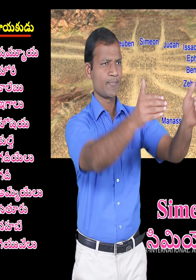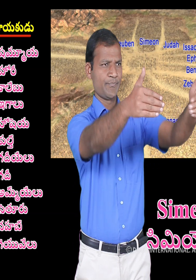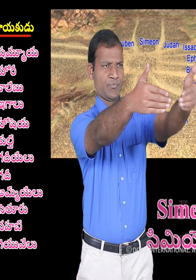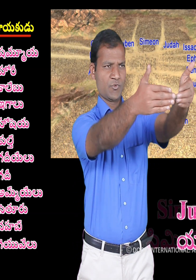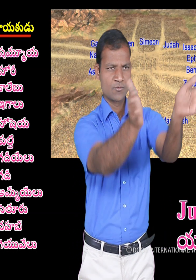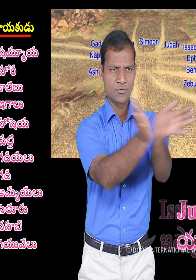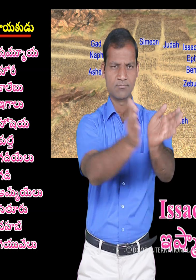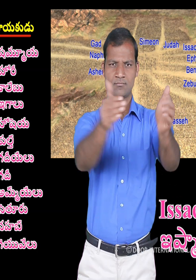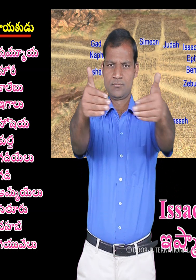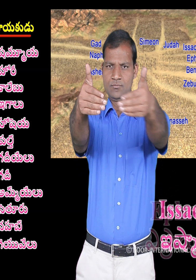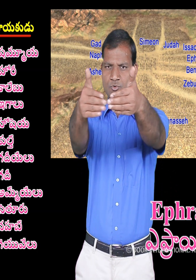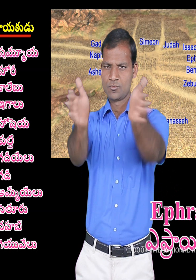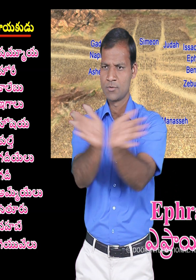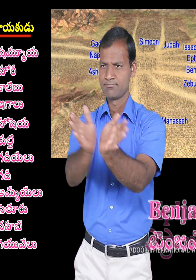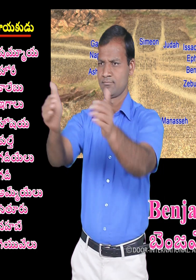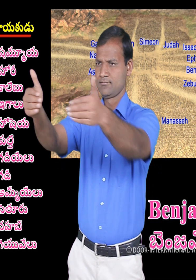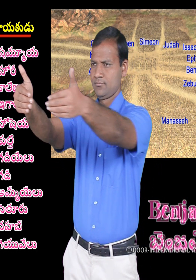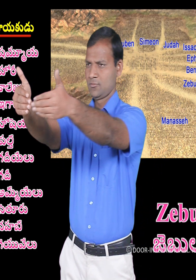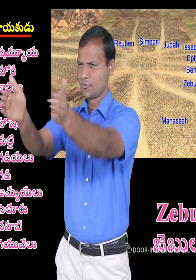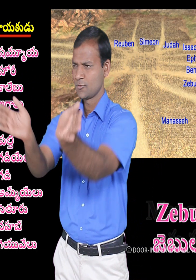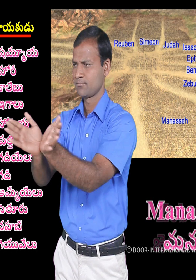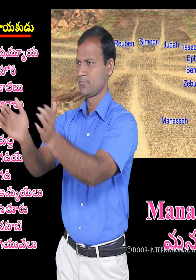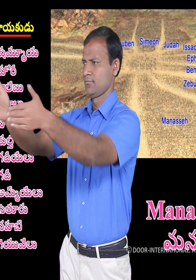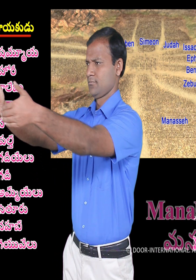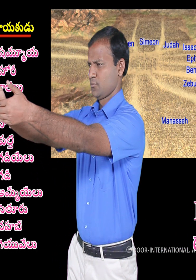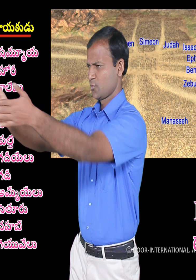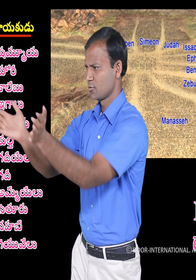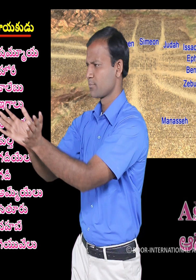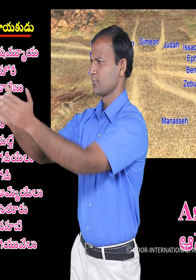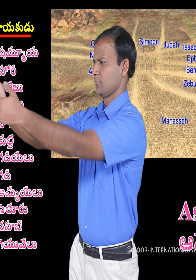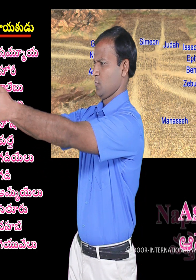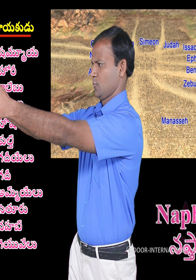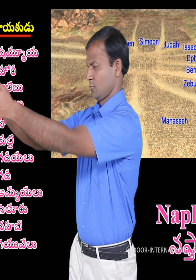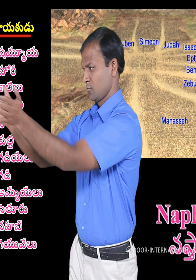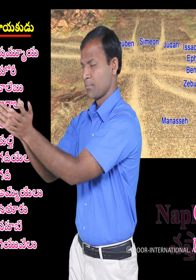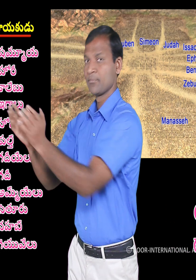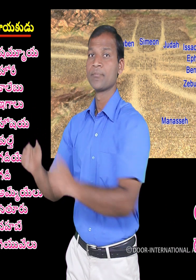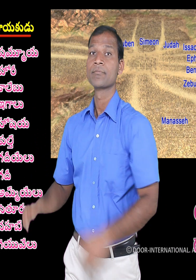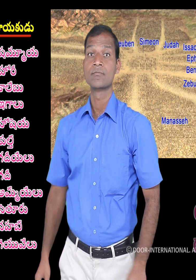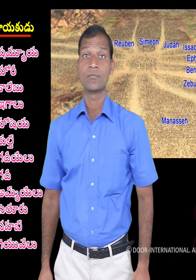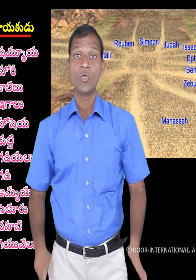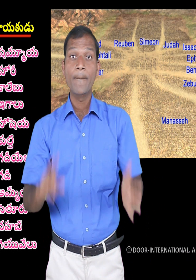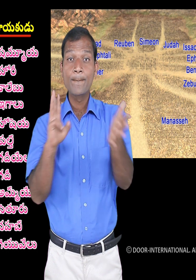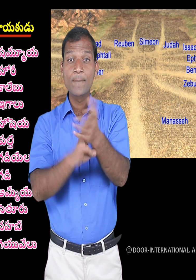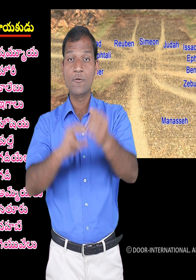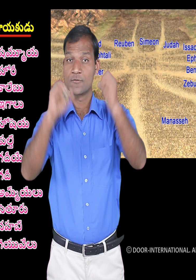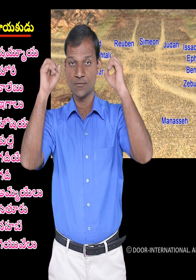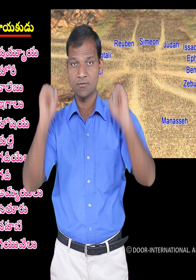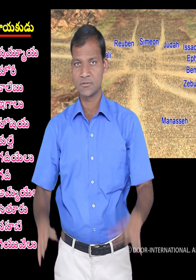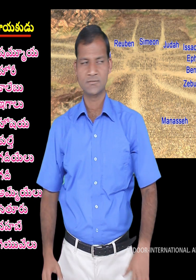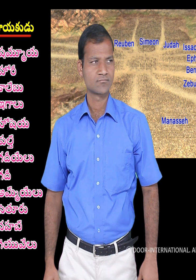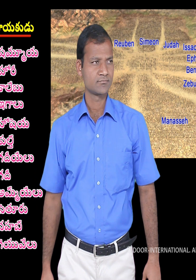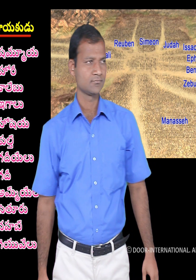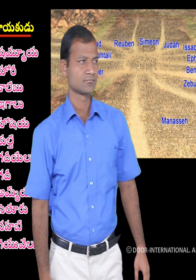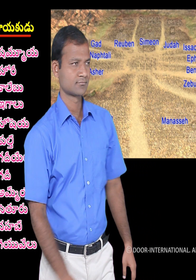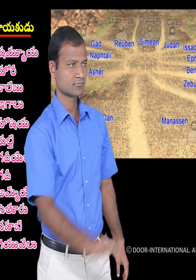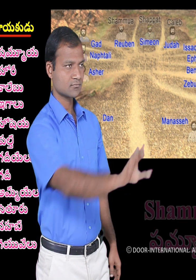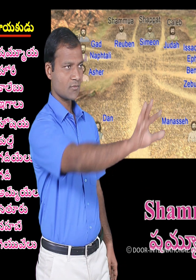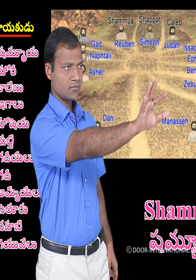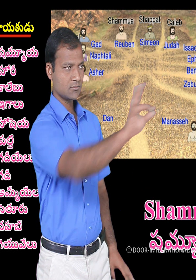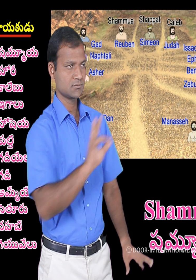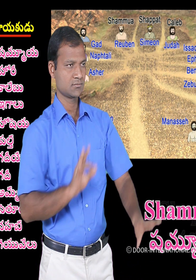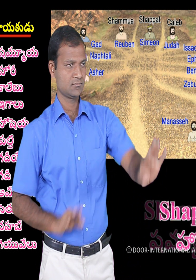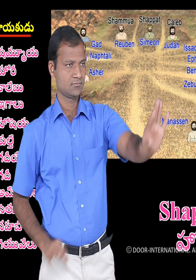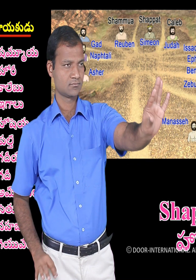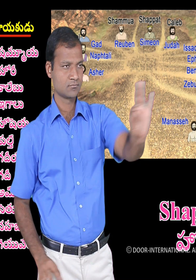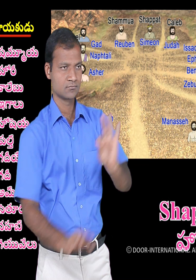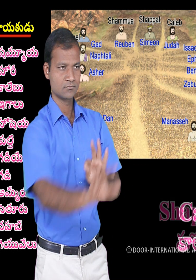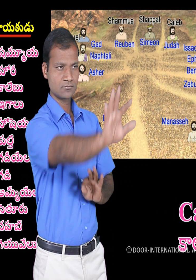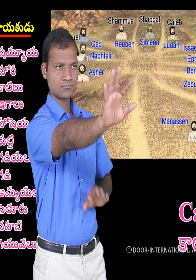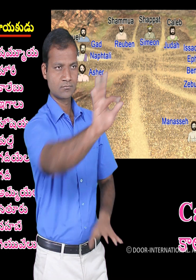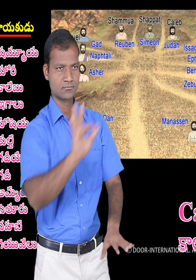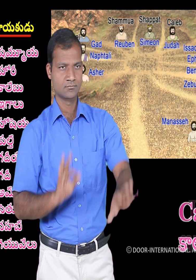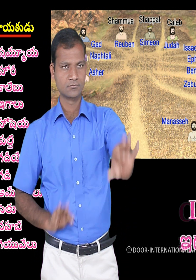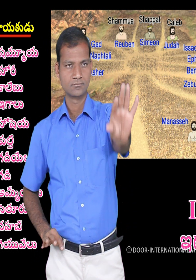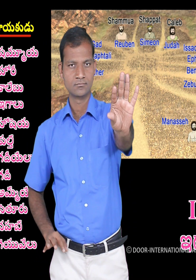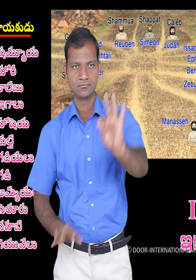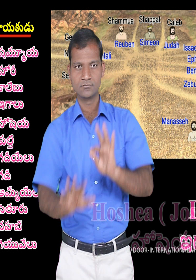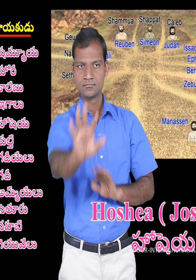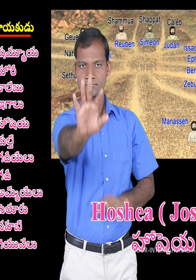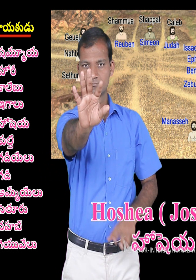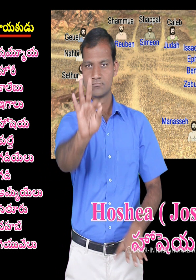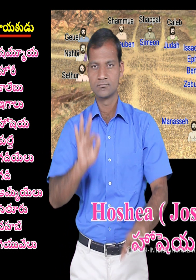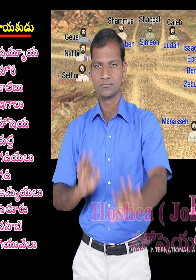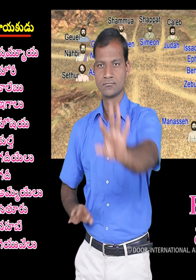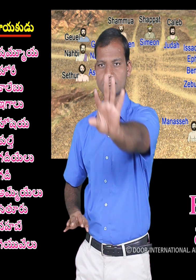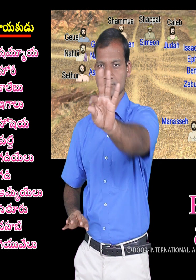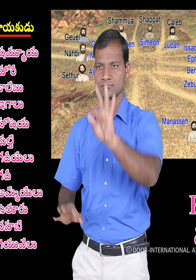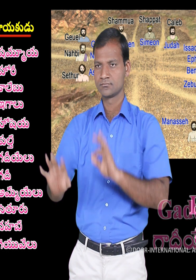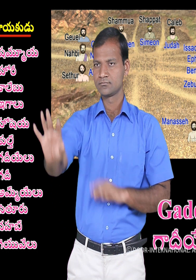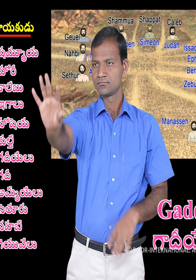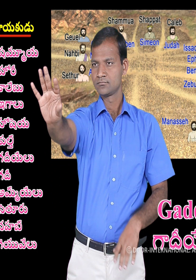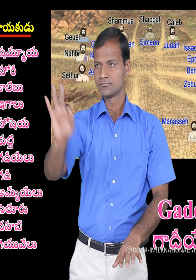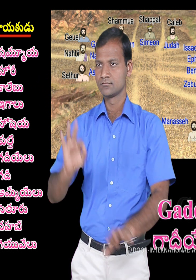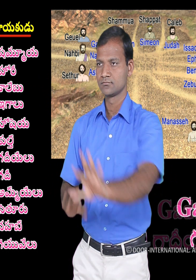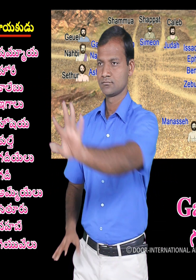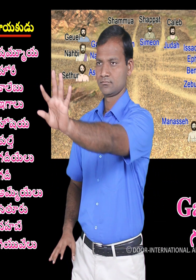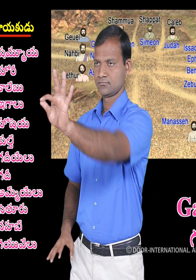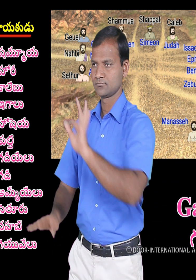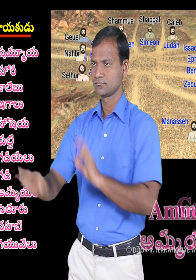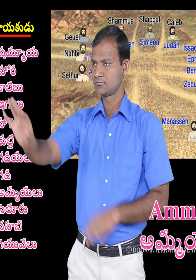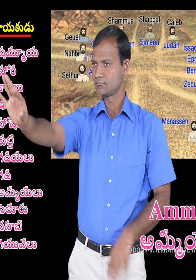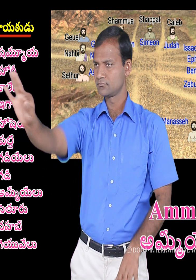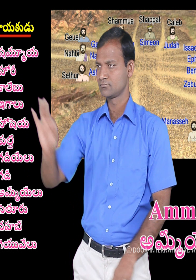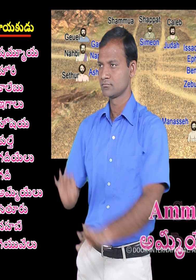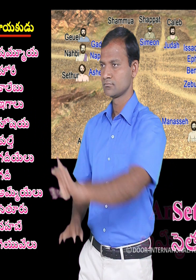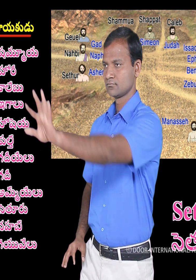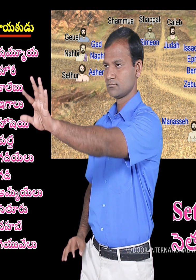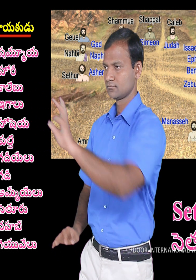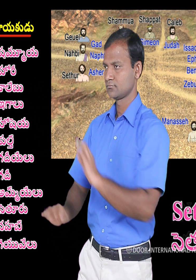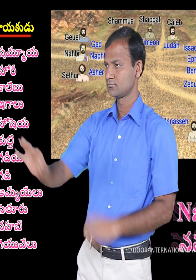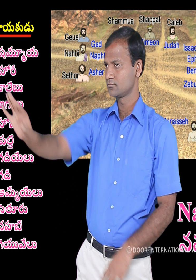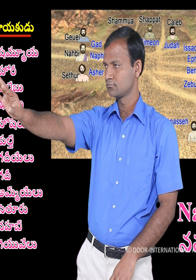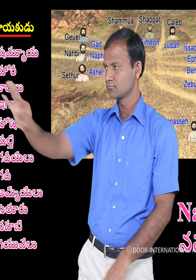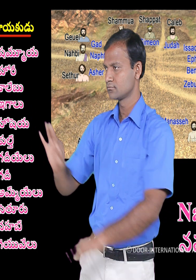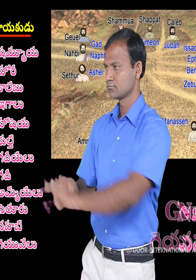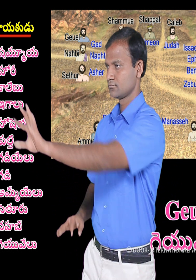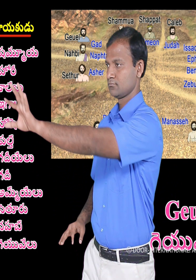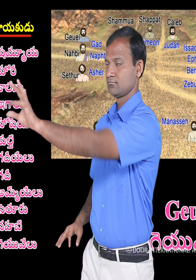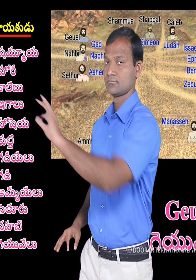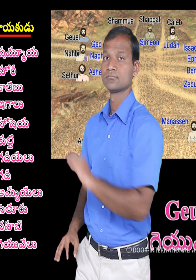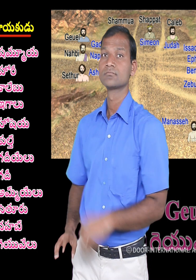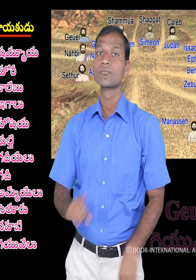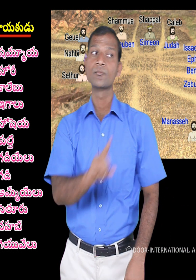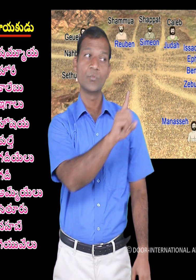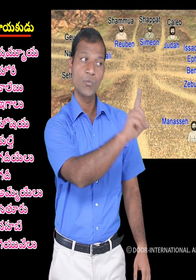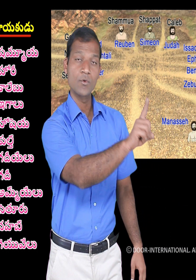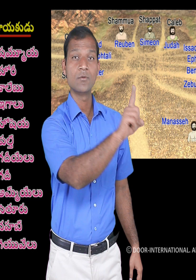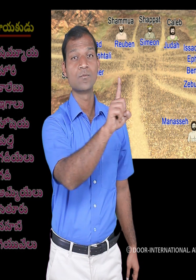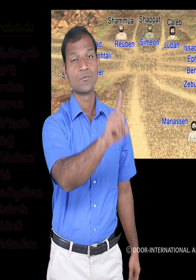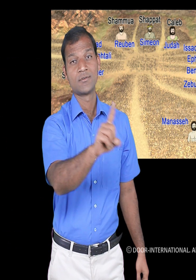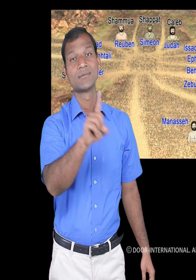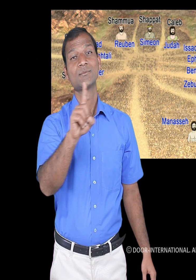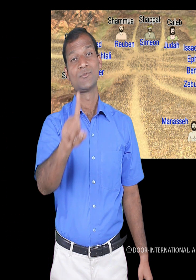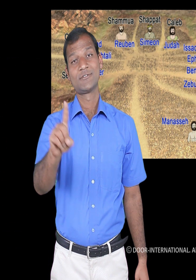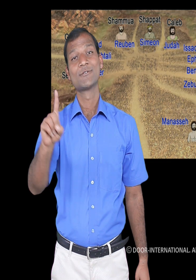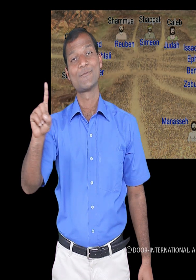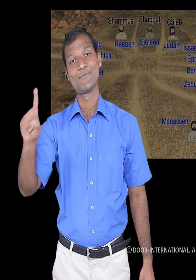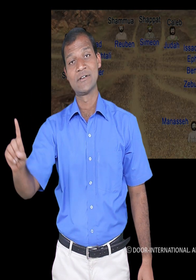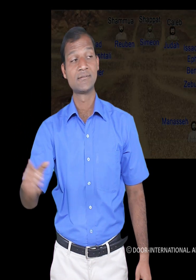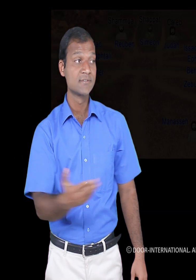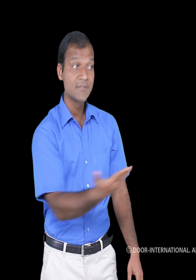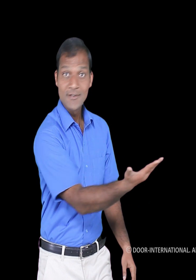from the tribe of Benjamin, Palti son of Raphu; from the tribe of Zebulun, Gaddiel son of Sodi; from the tribe of Manasseh (a tribe of Joseph), Gaddi son of Susi; from the tribe of Dan, Ammiel son of Gemalli; from the tribe of Asher, Sethur son of Michael; from the tribe of Naphtali, Nahbi son of Vophsi; and from the tribe of Gad, Geuel son of Machi.